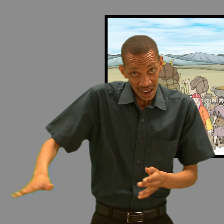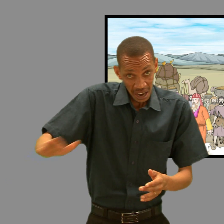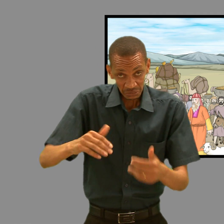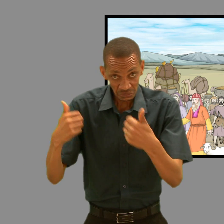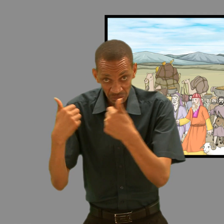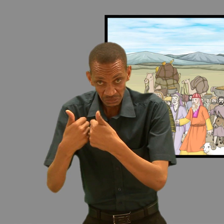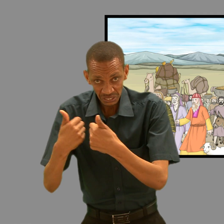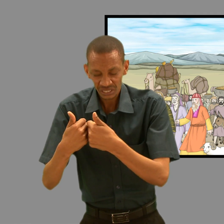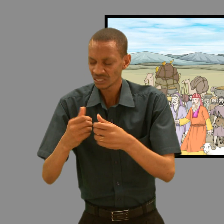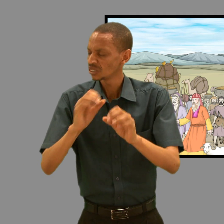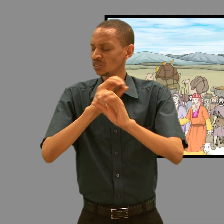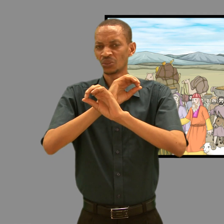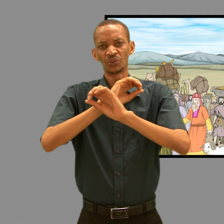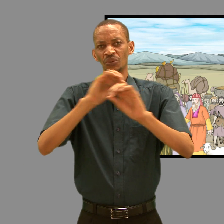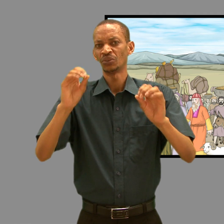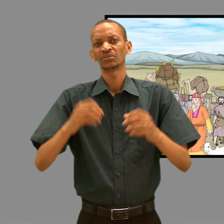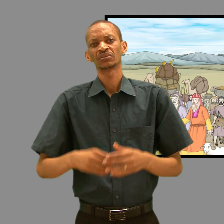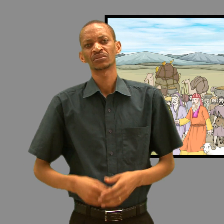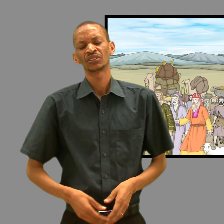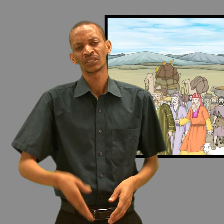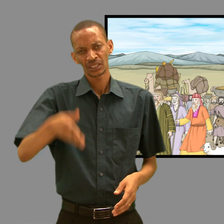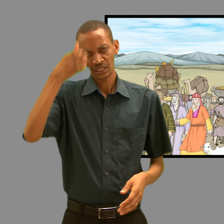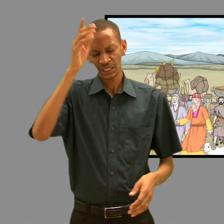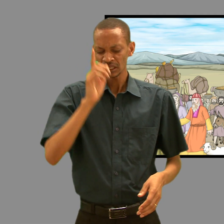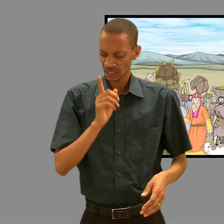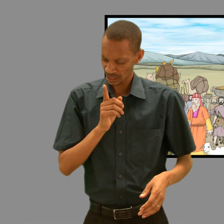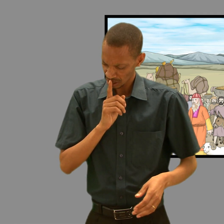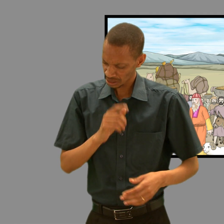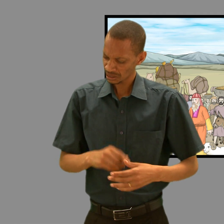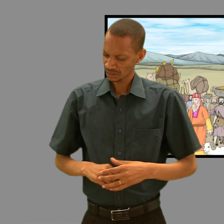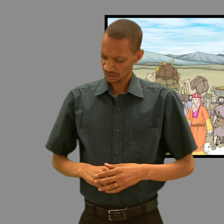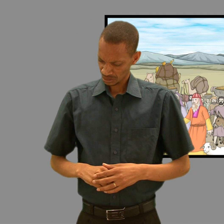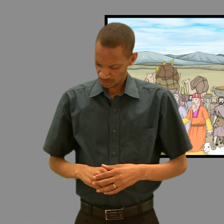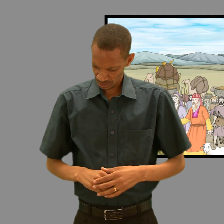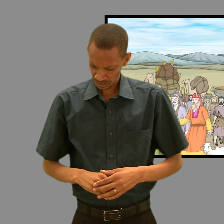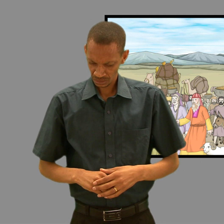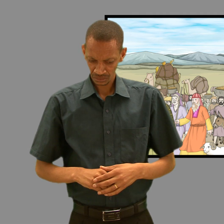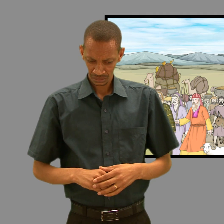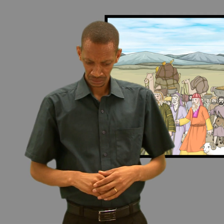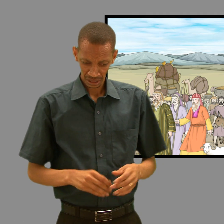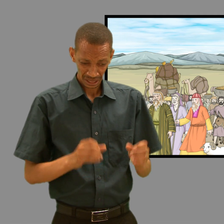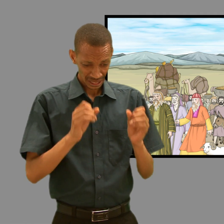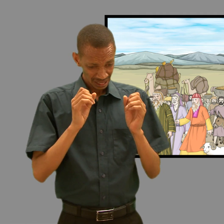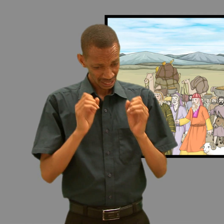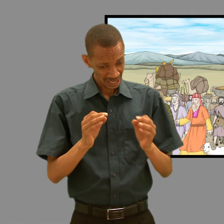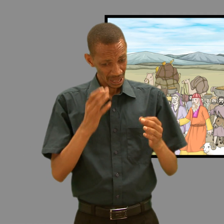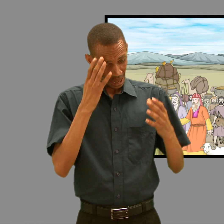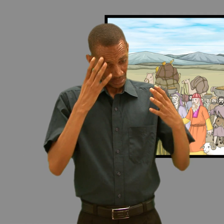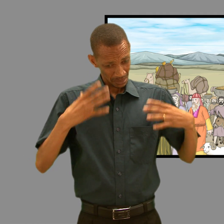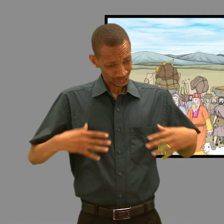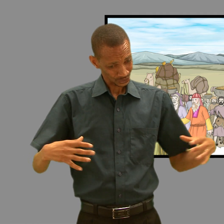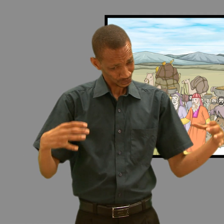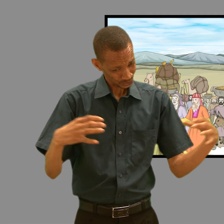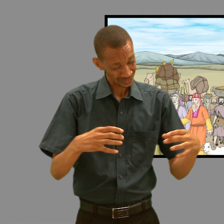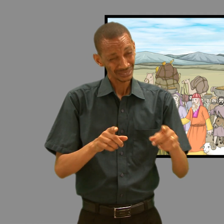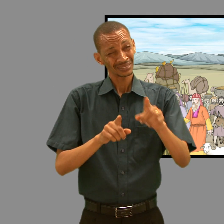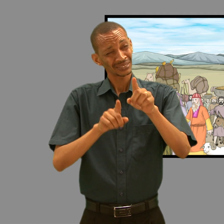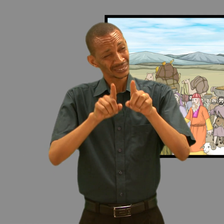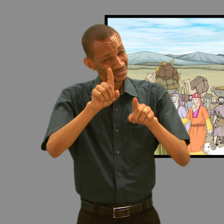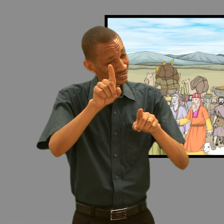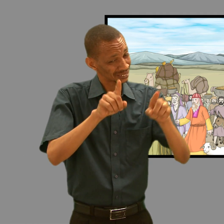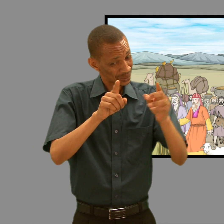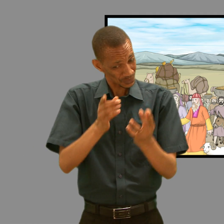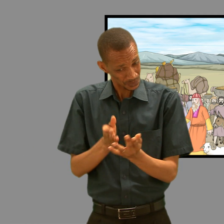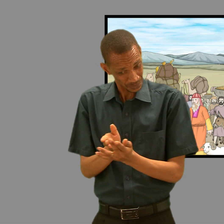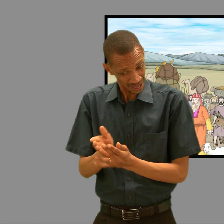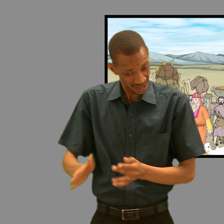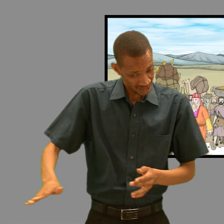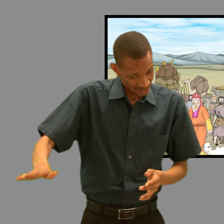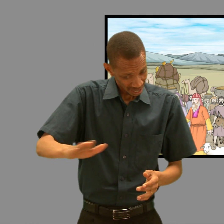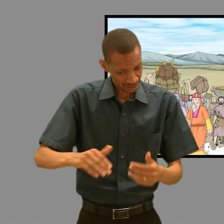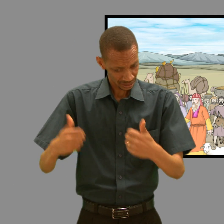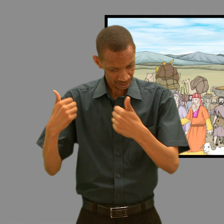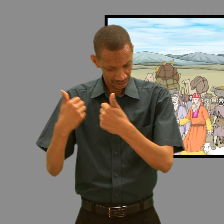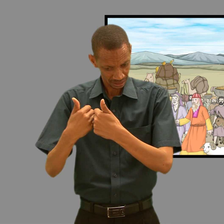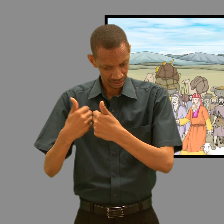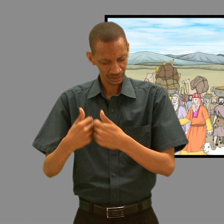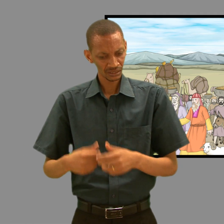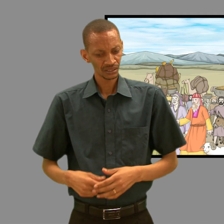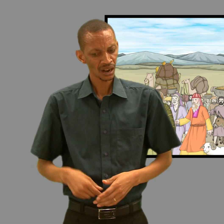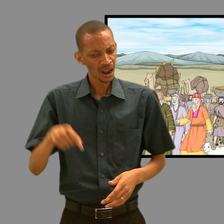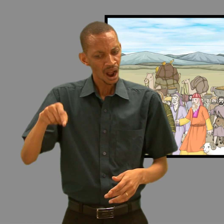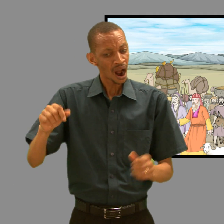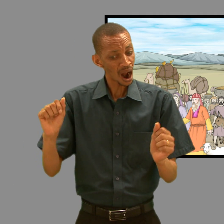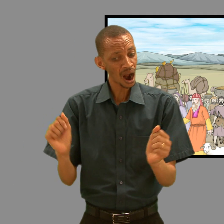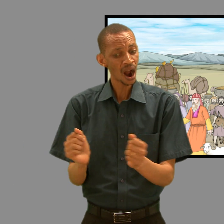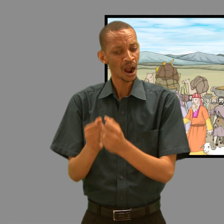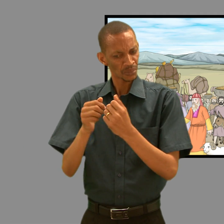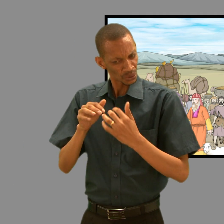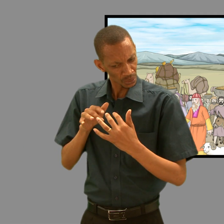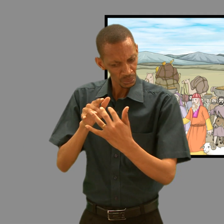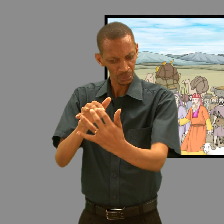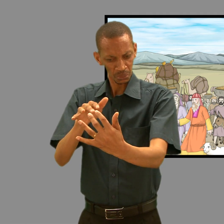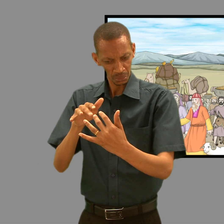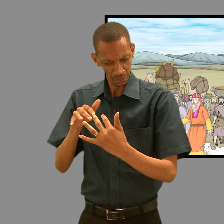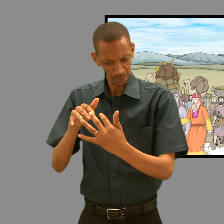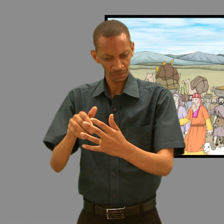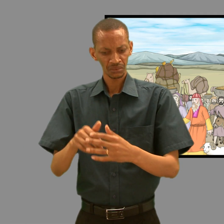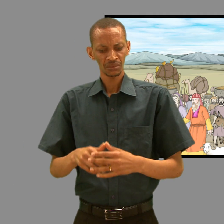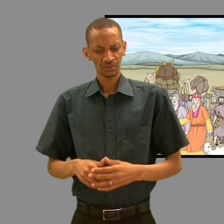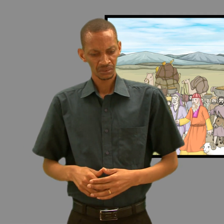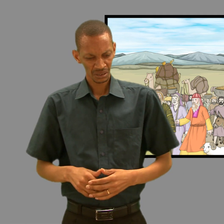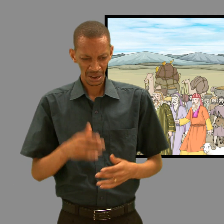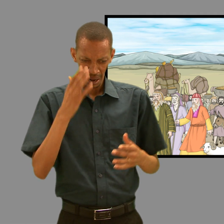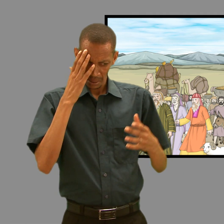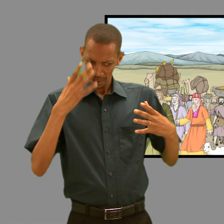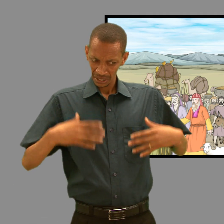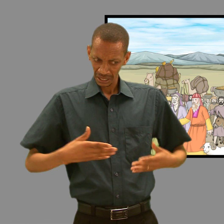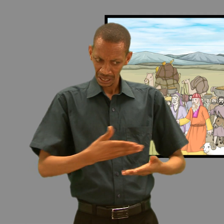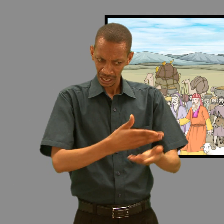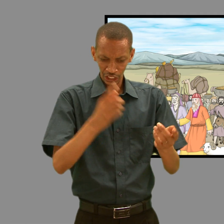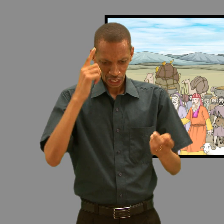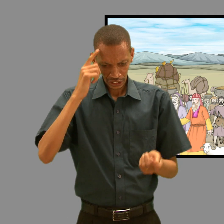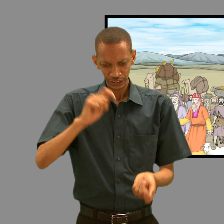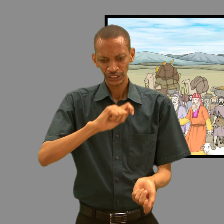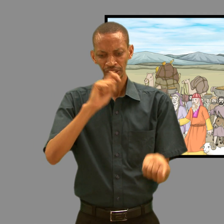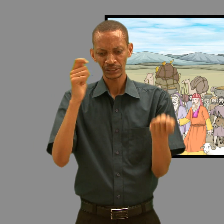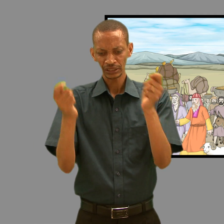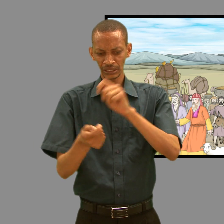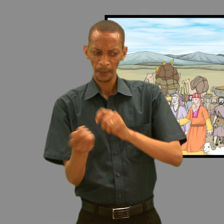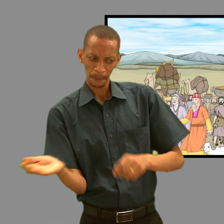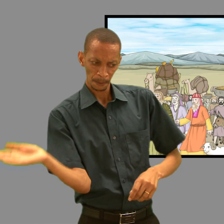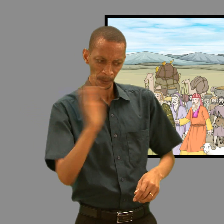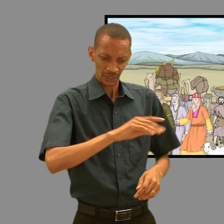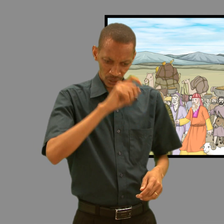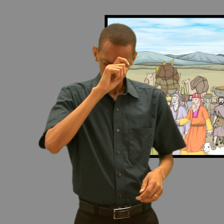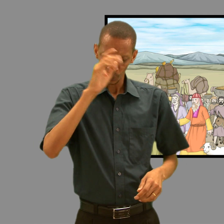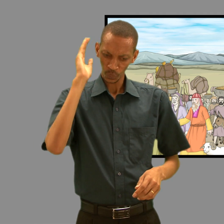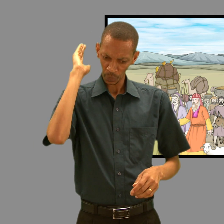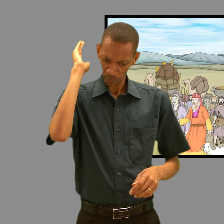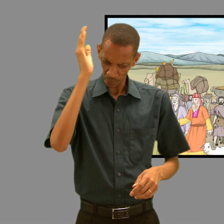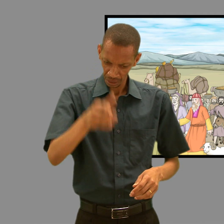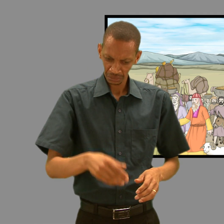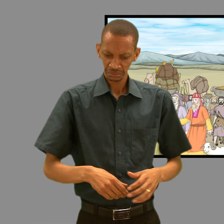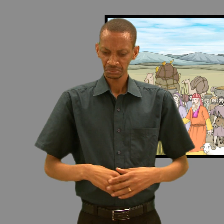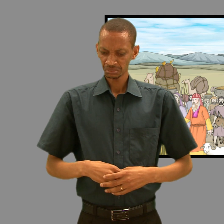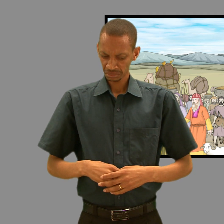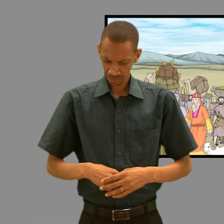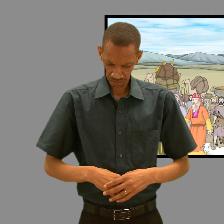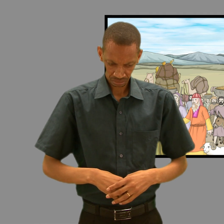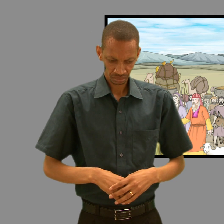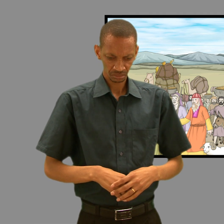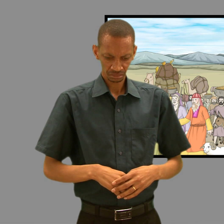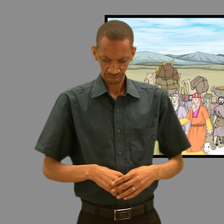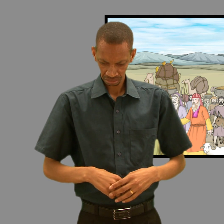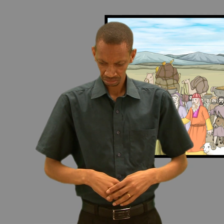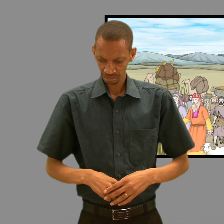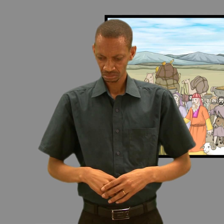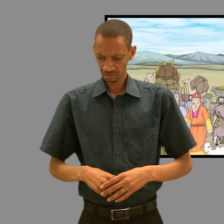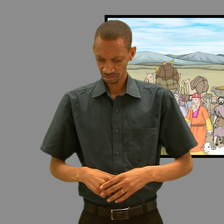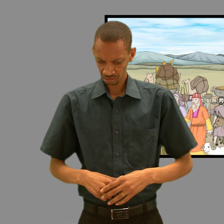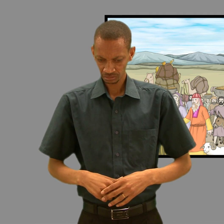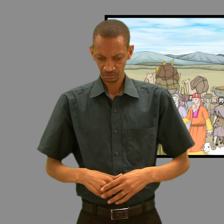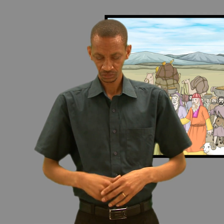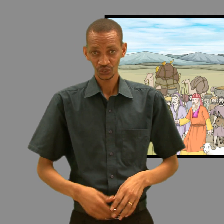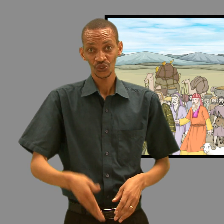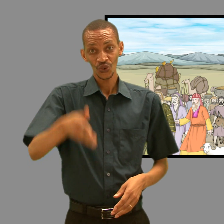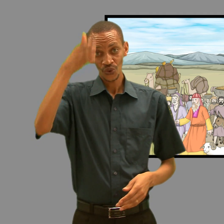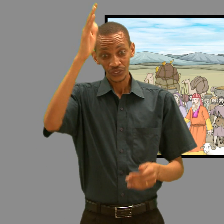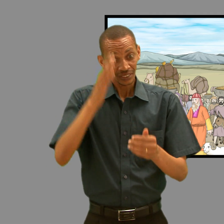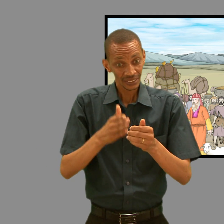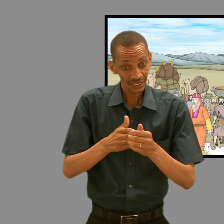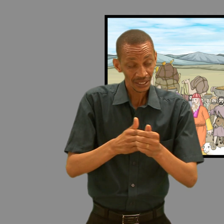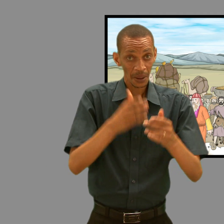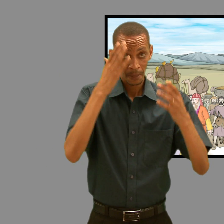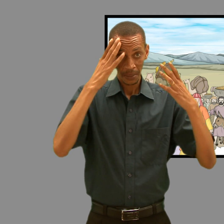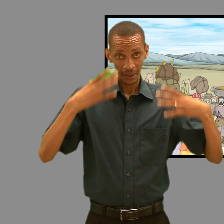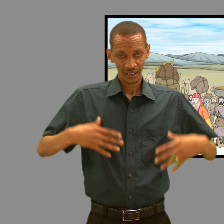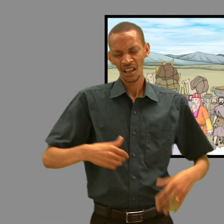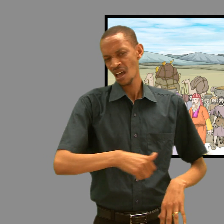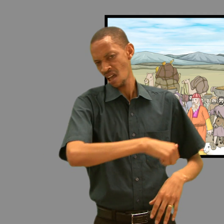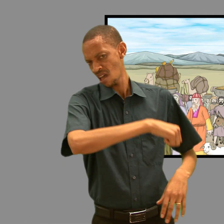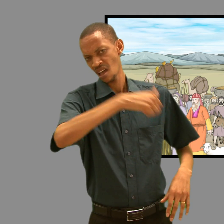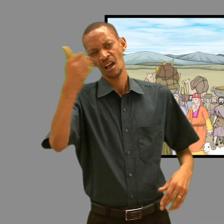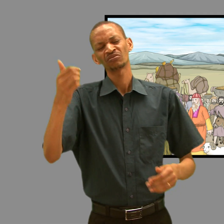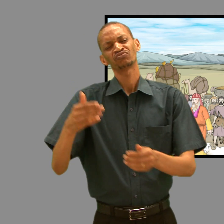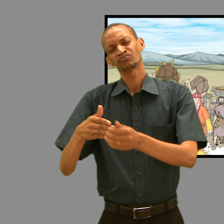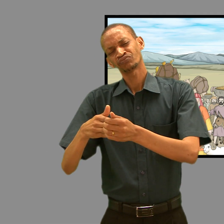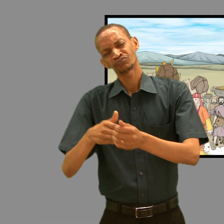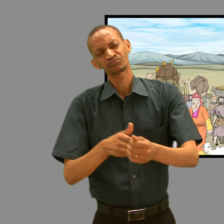For God said, “If the people face war, they might change their minds and return to Egypt.”